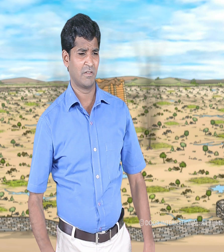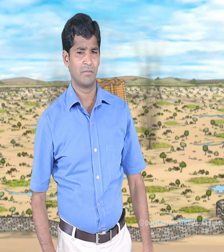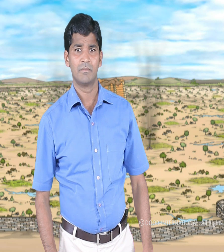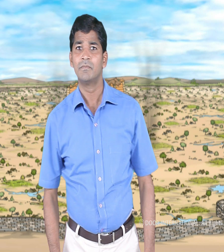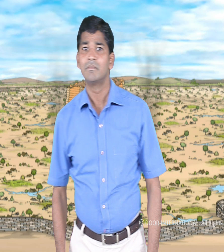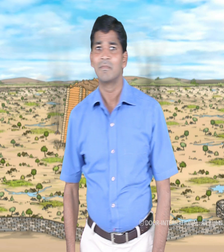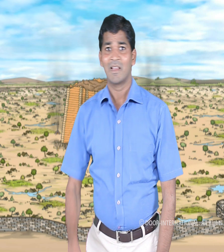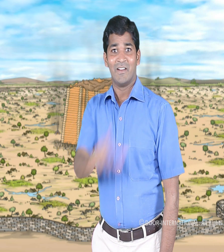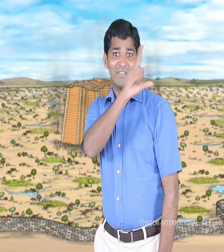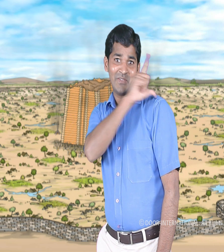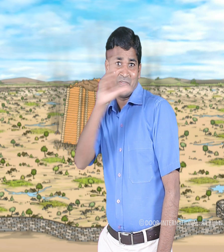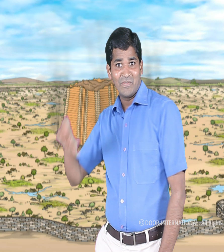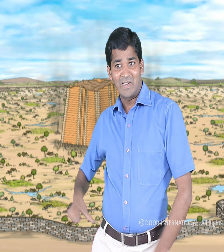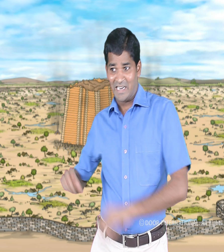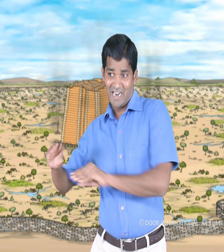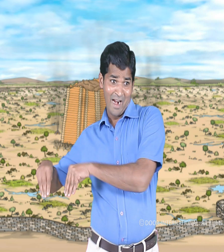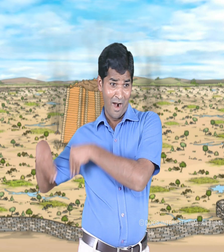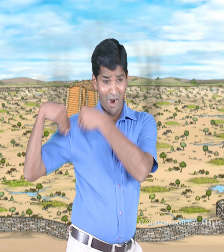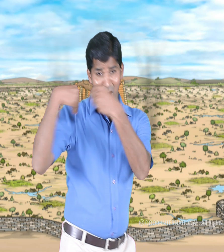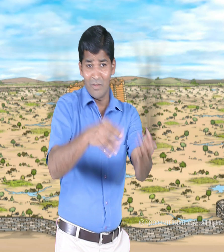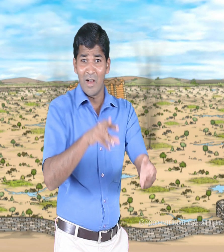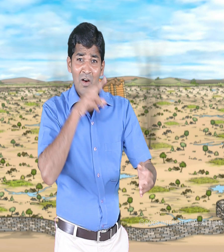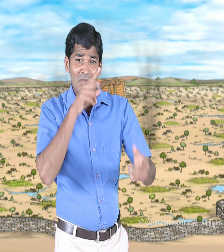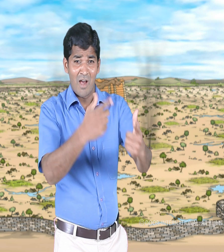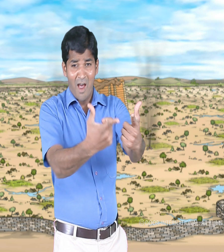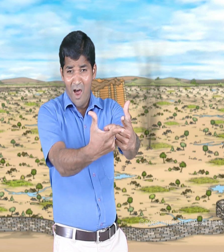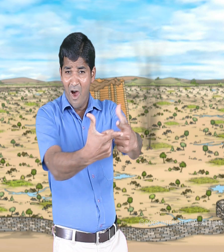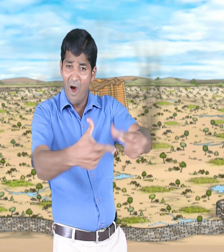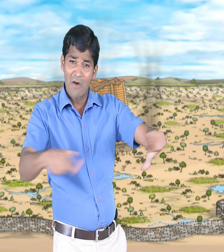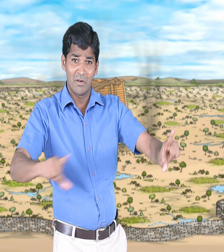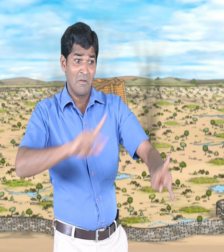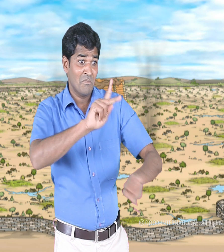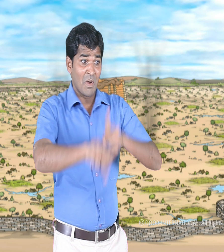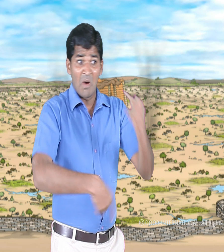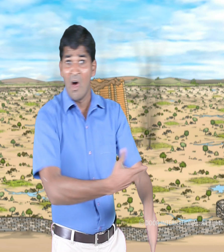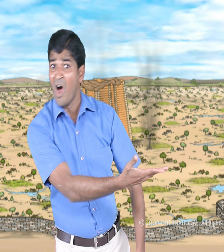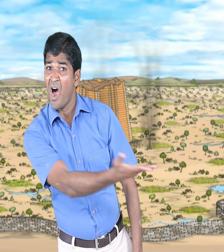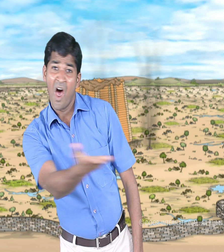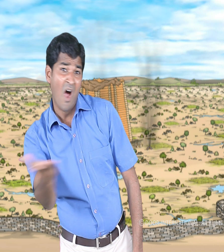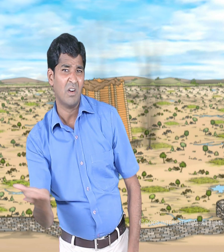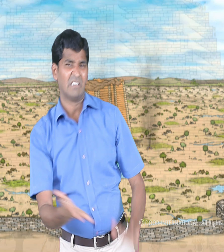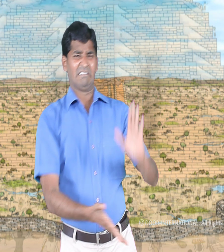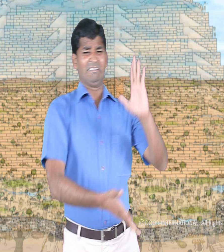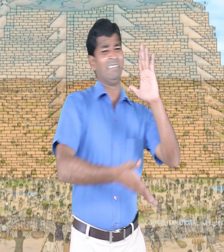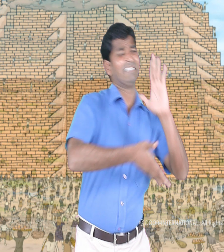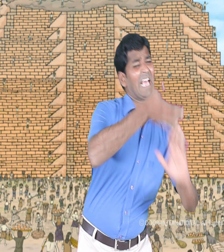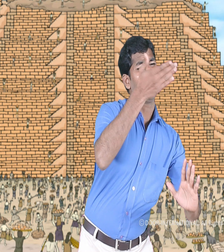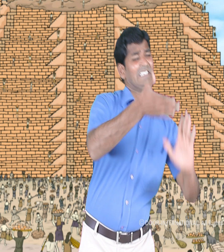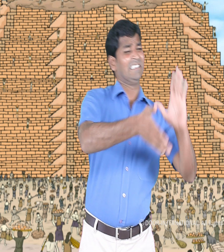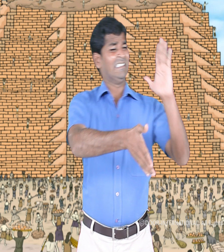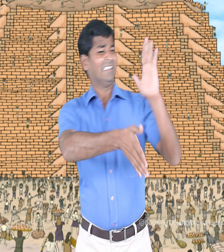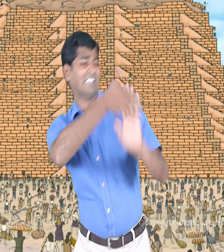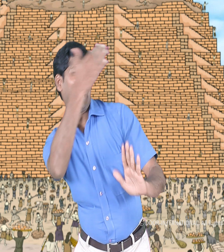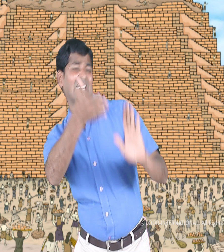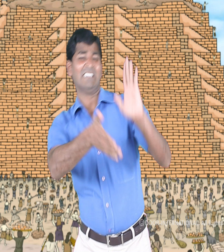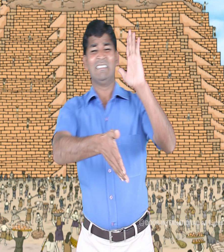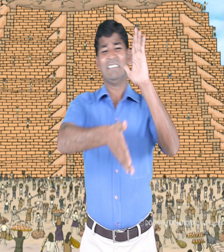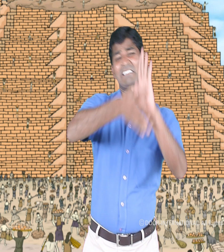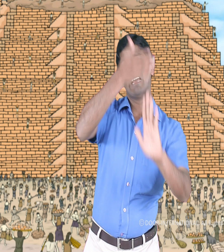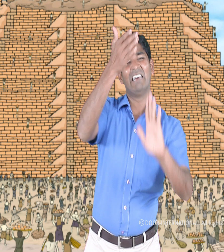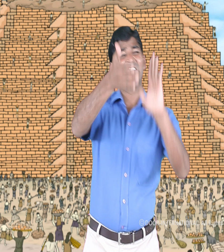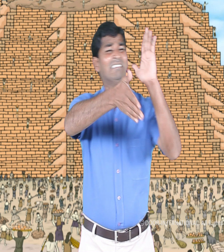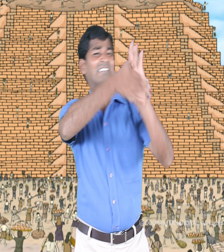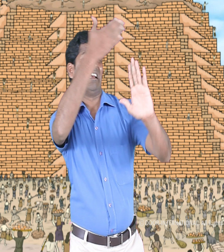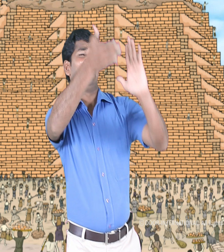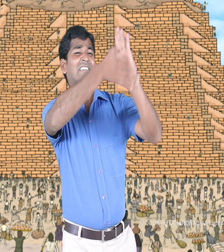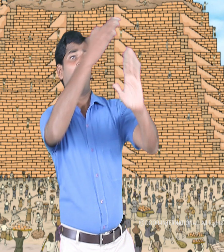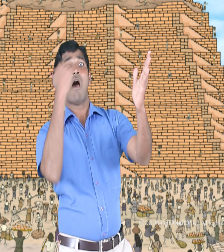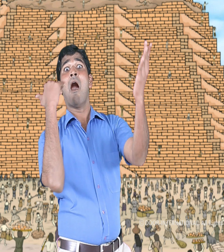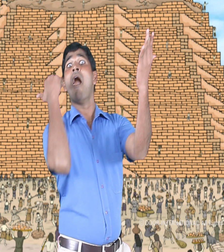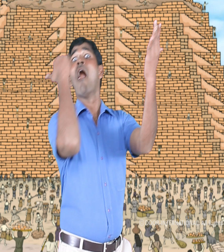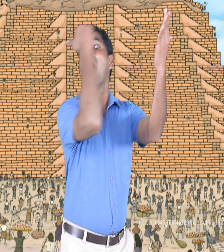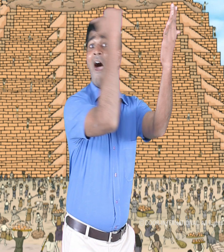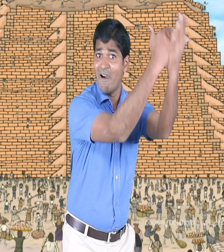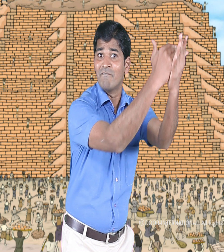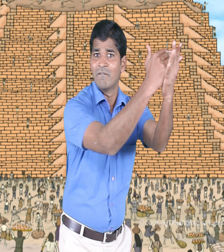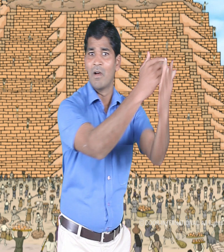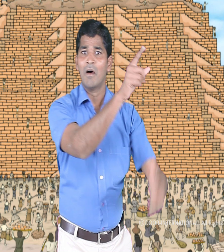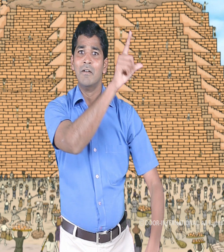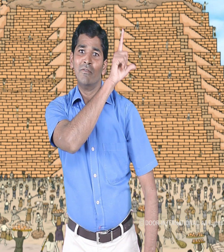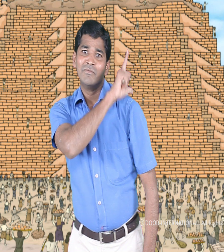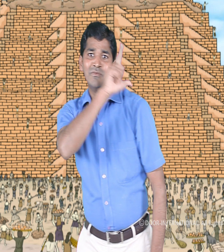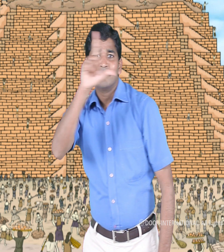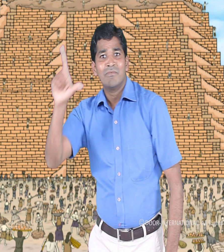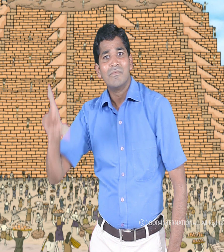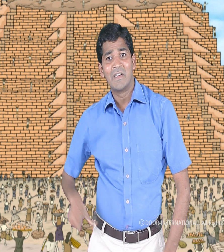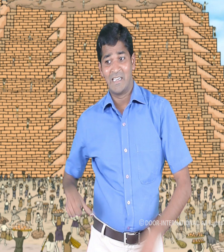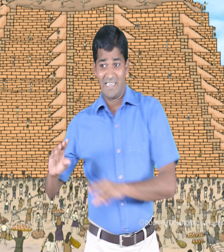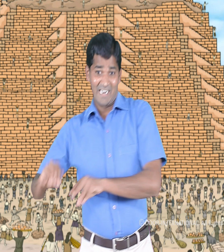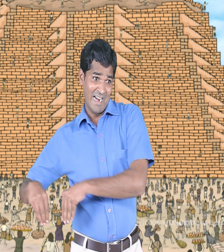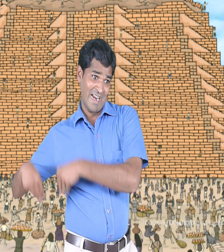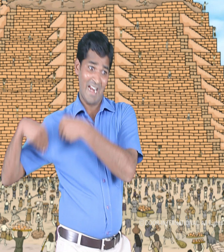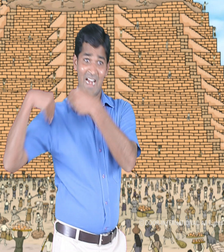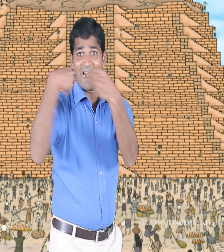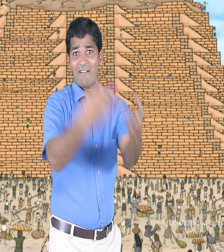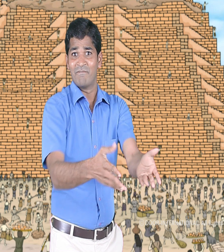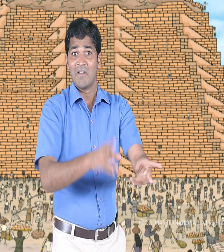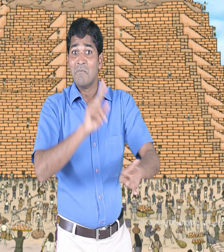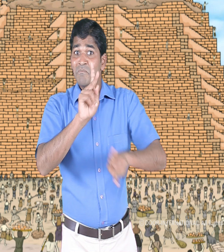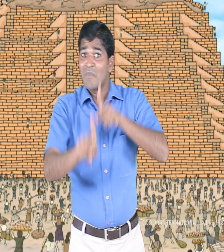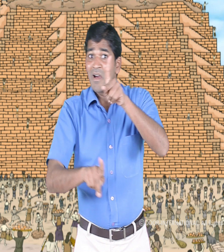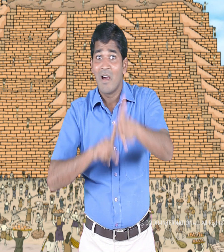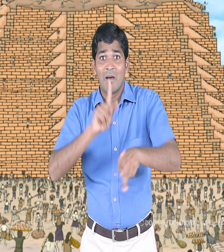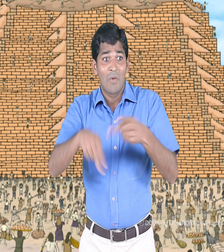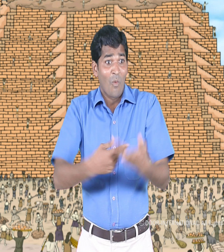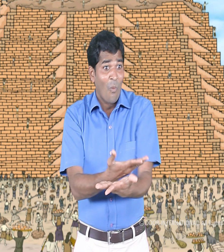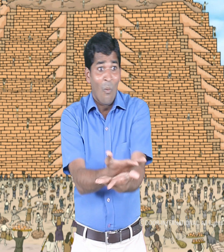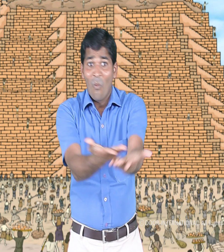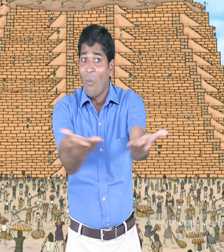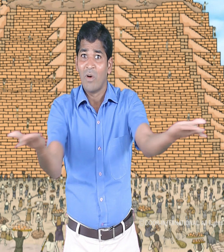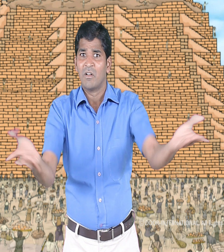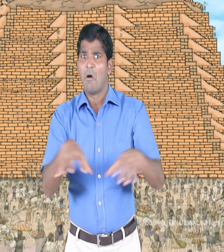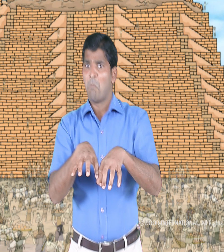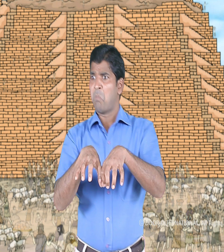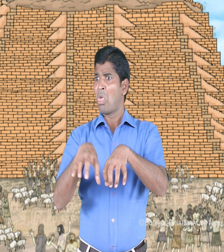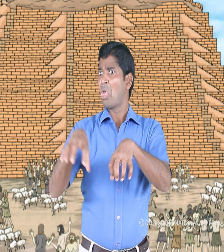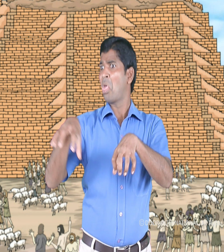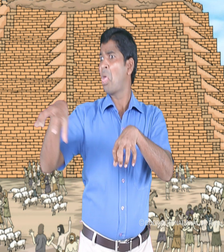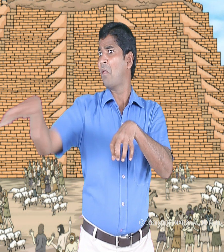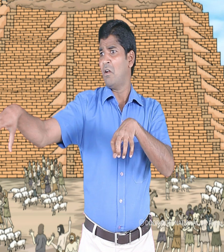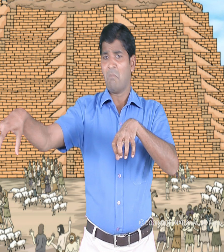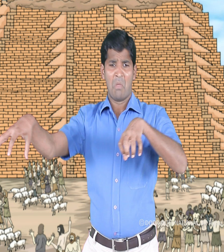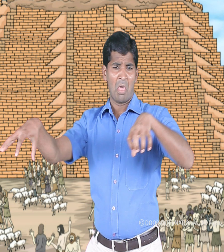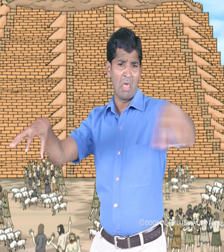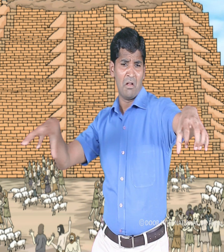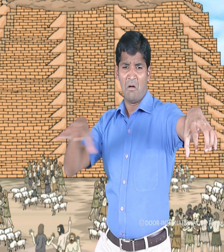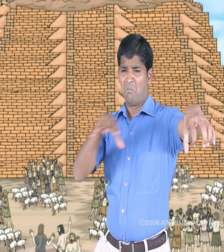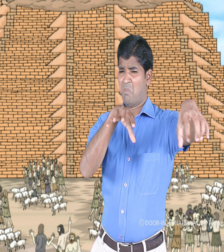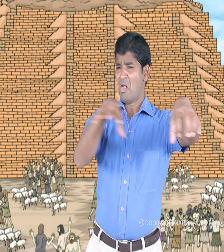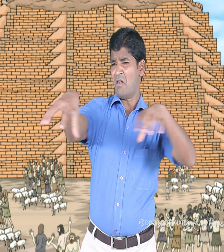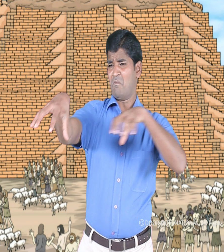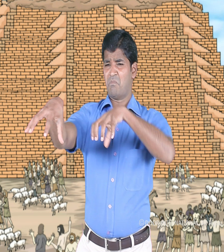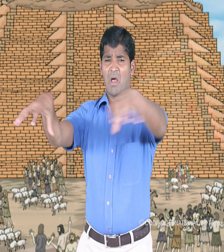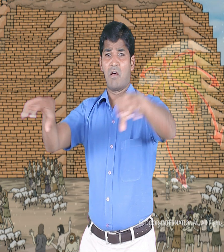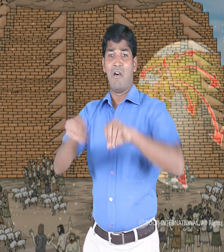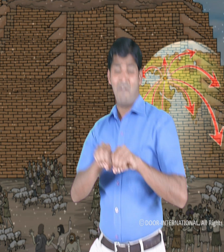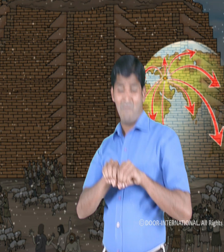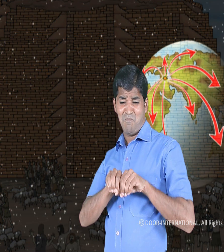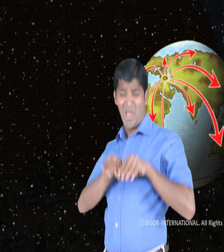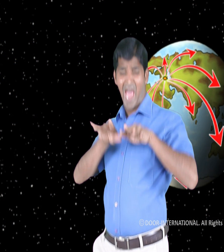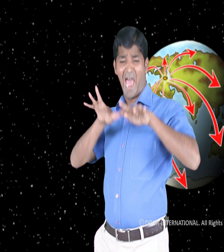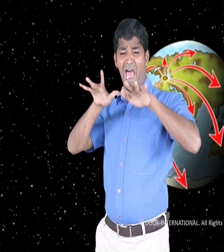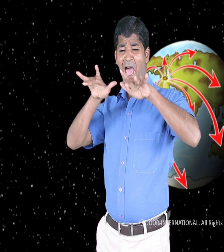So the LORD scattered them from there over the face of all the earth, and they stopped building the city.